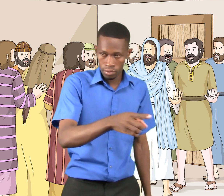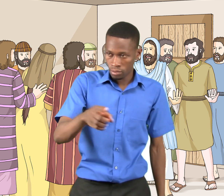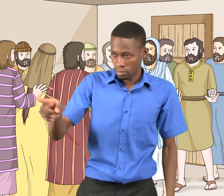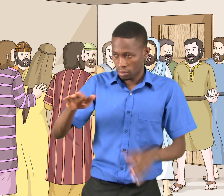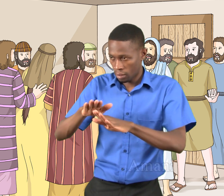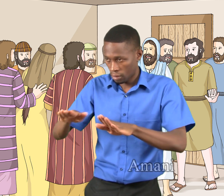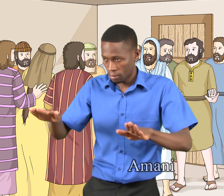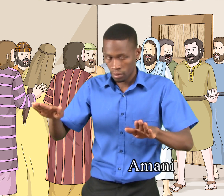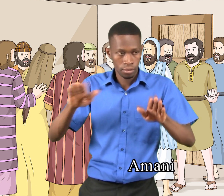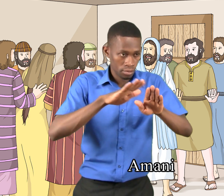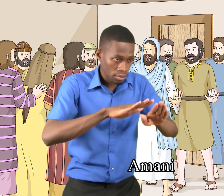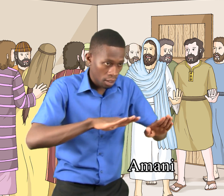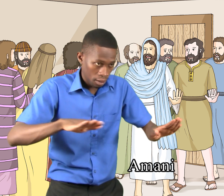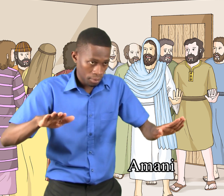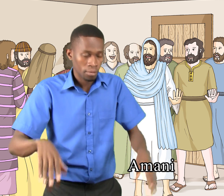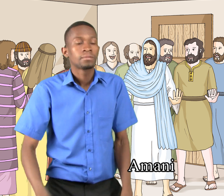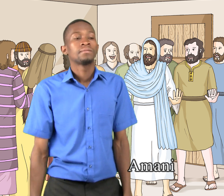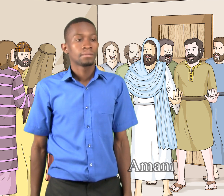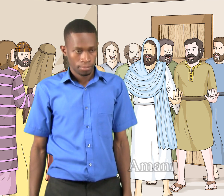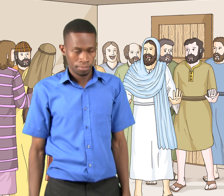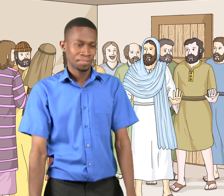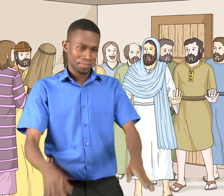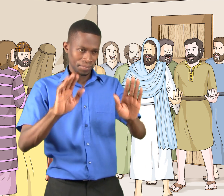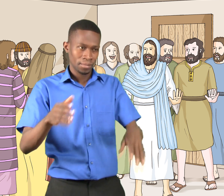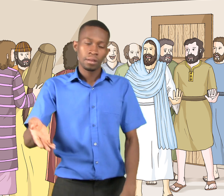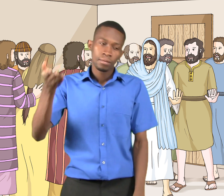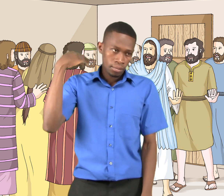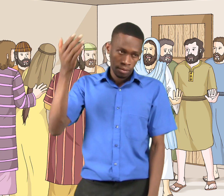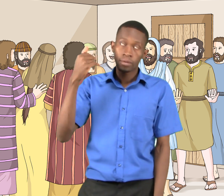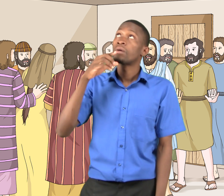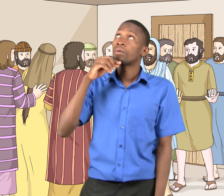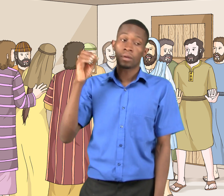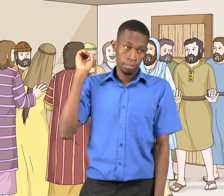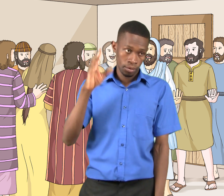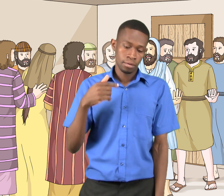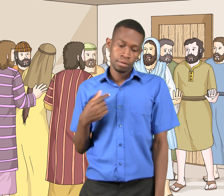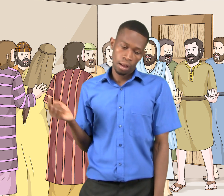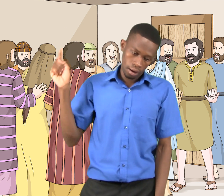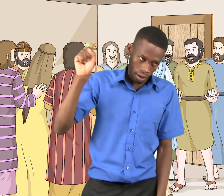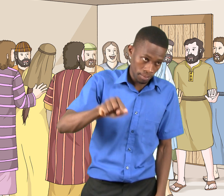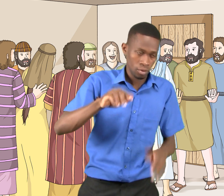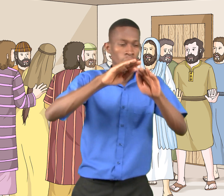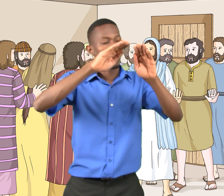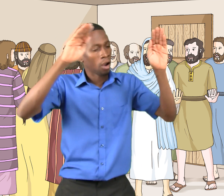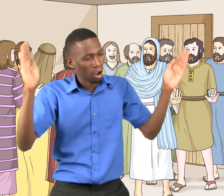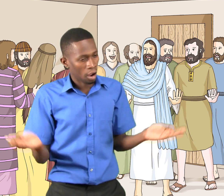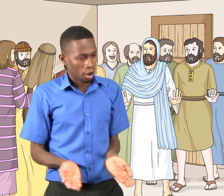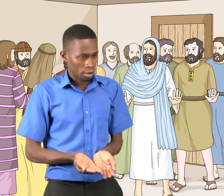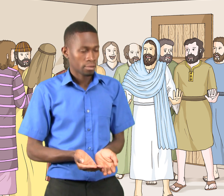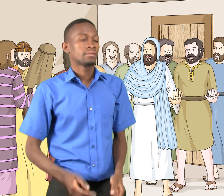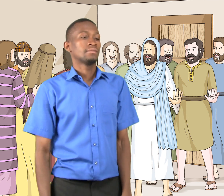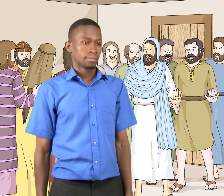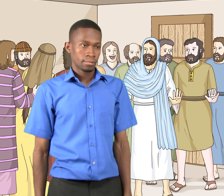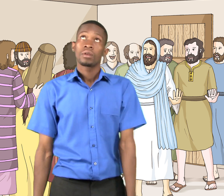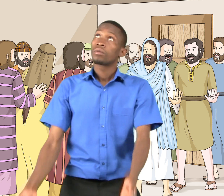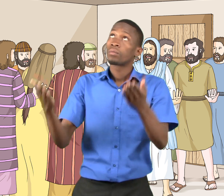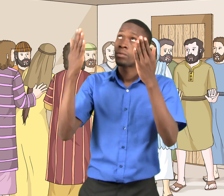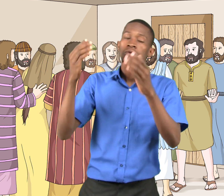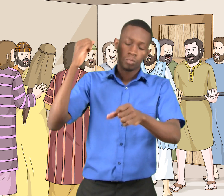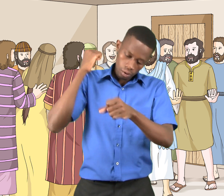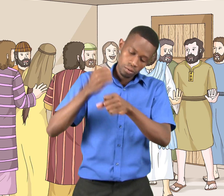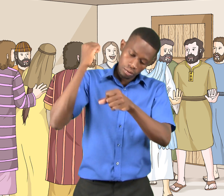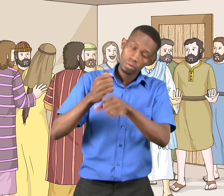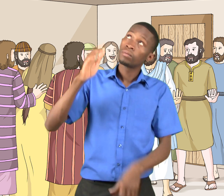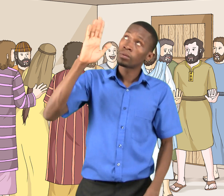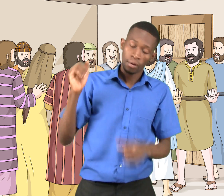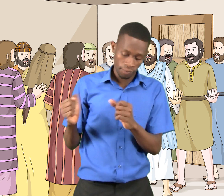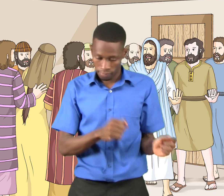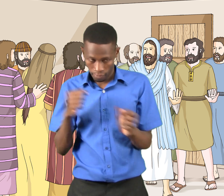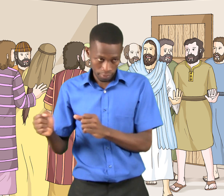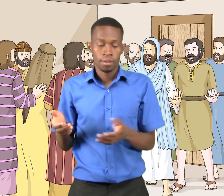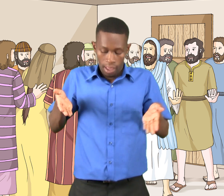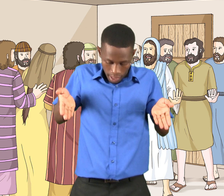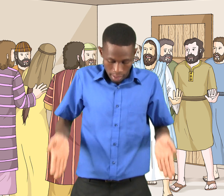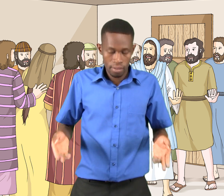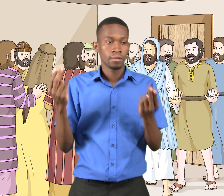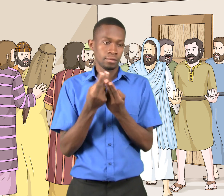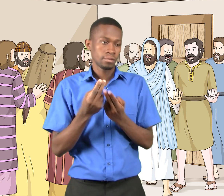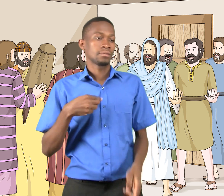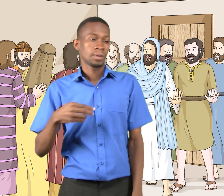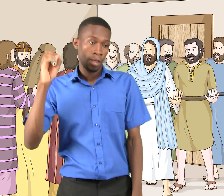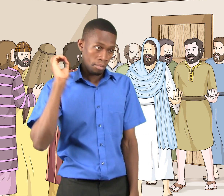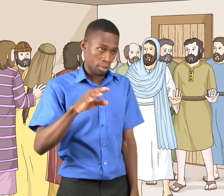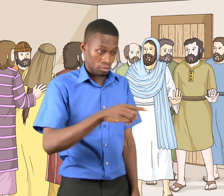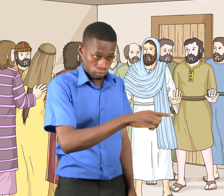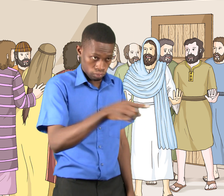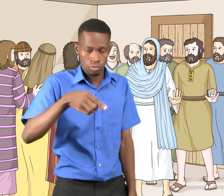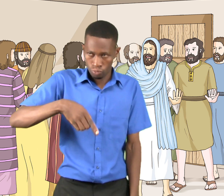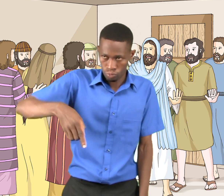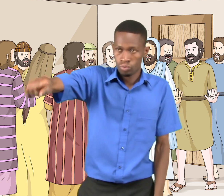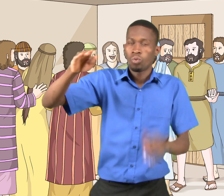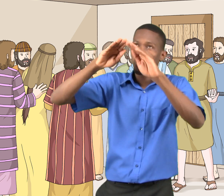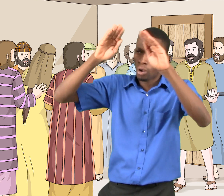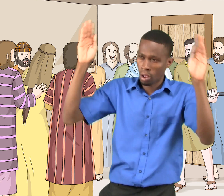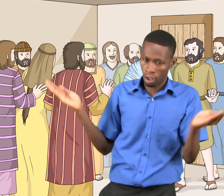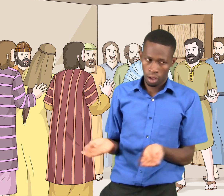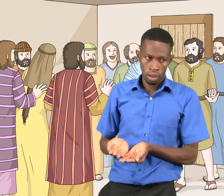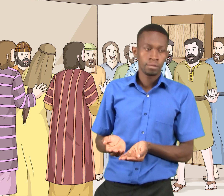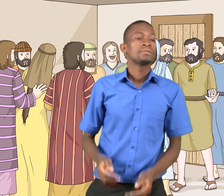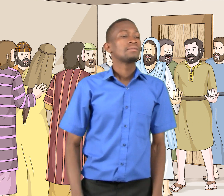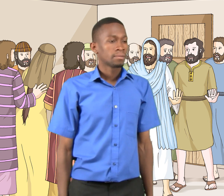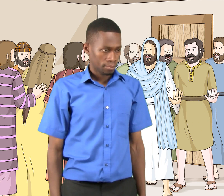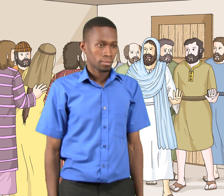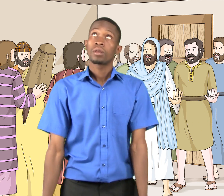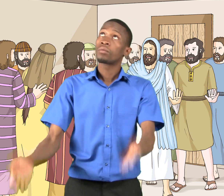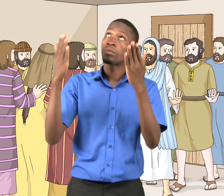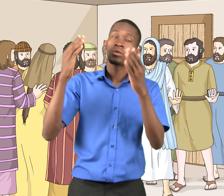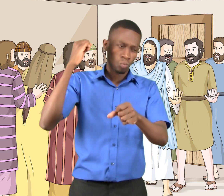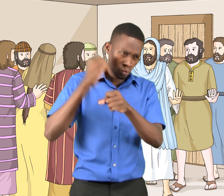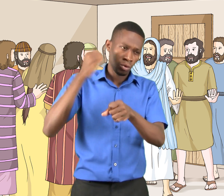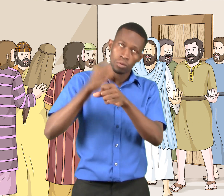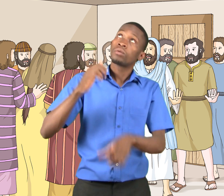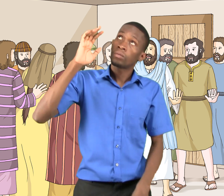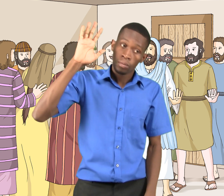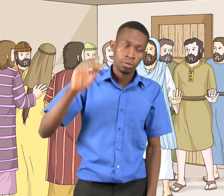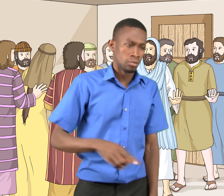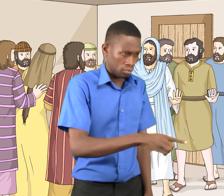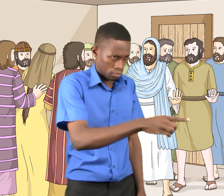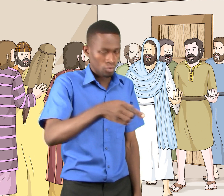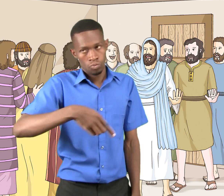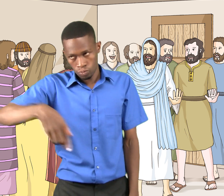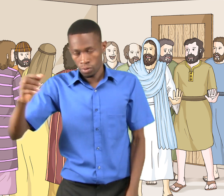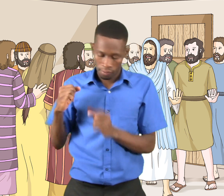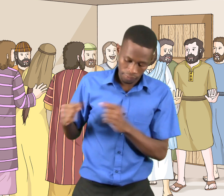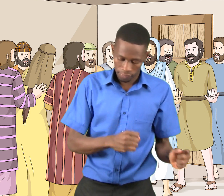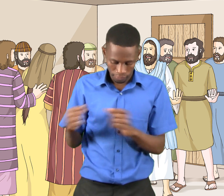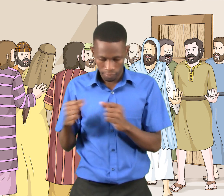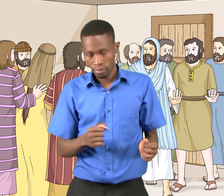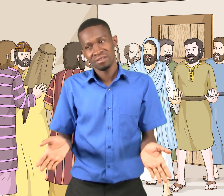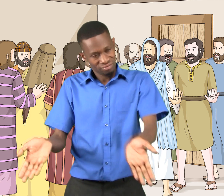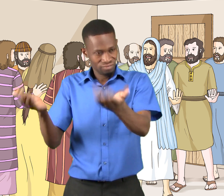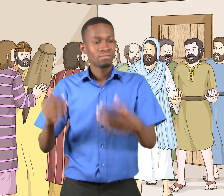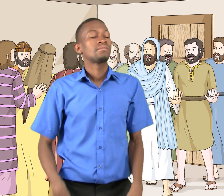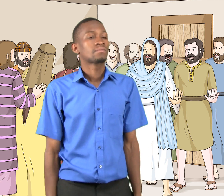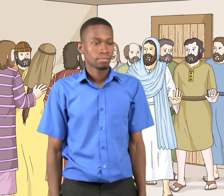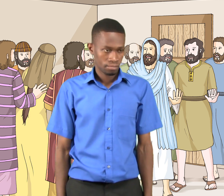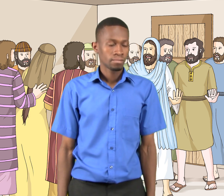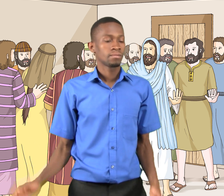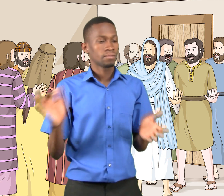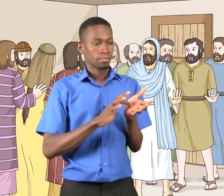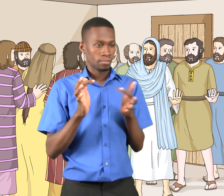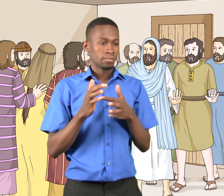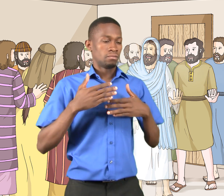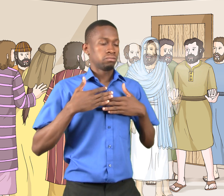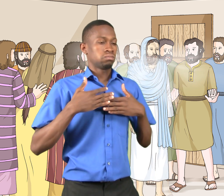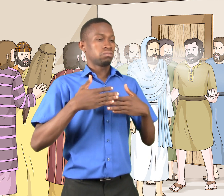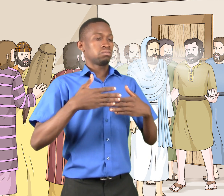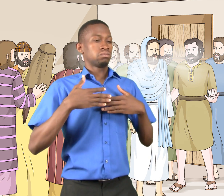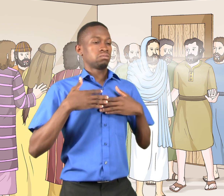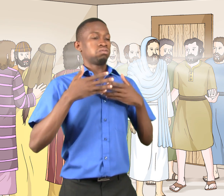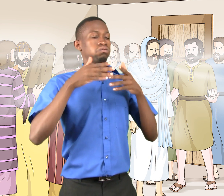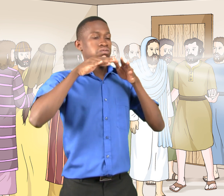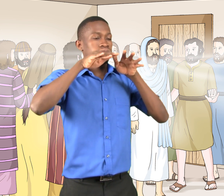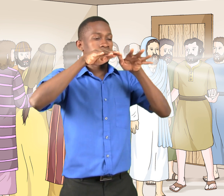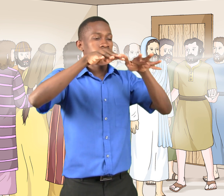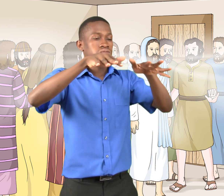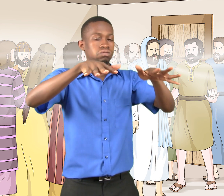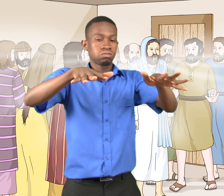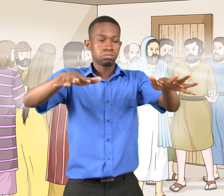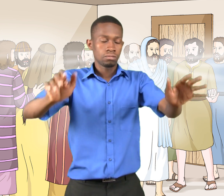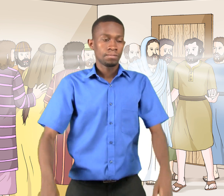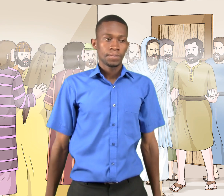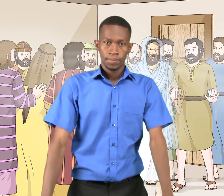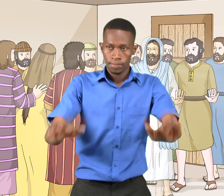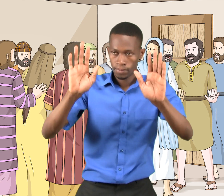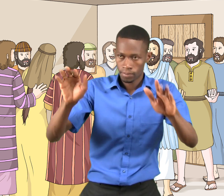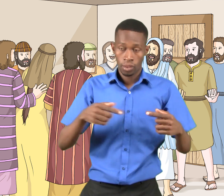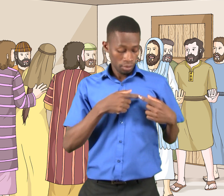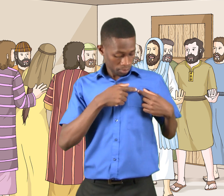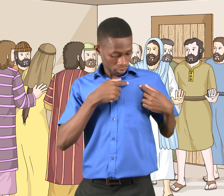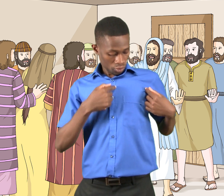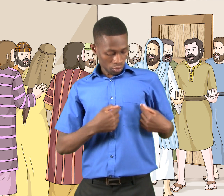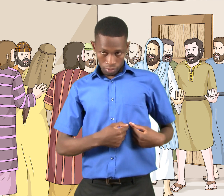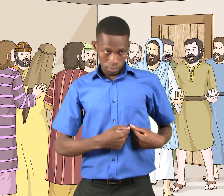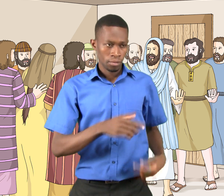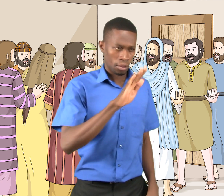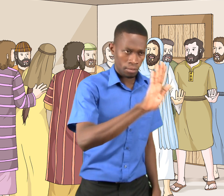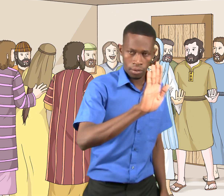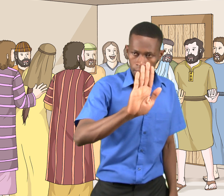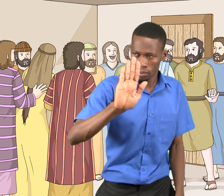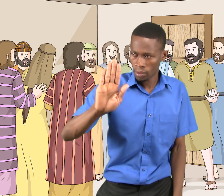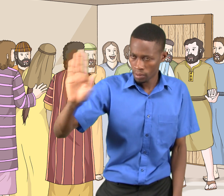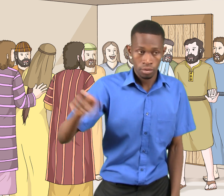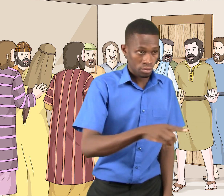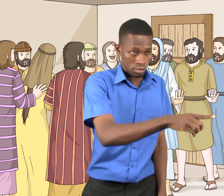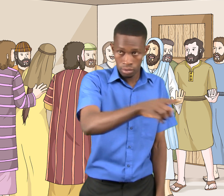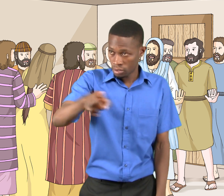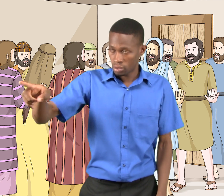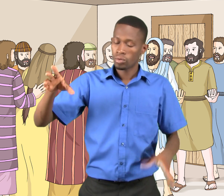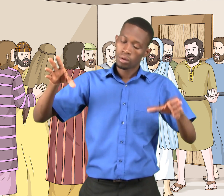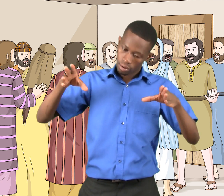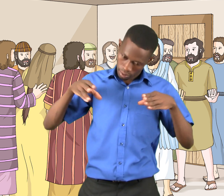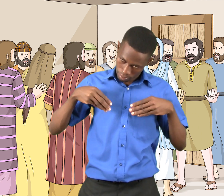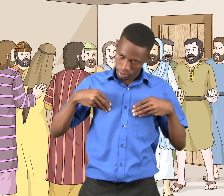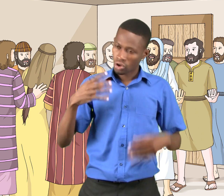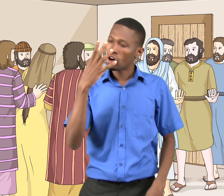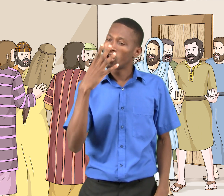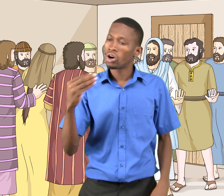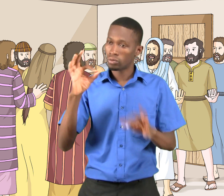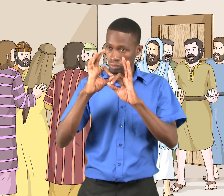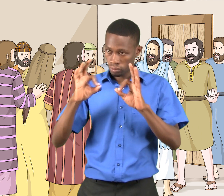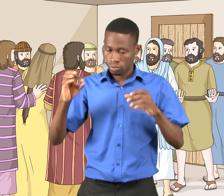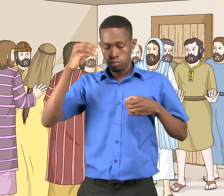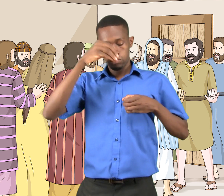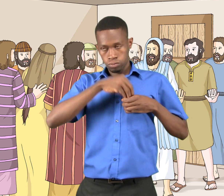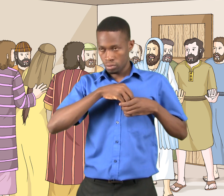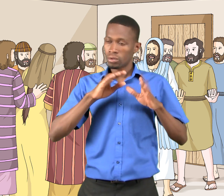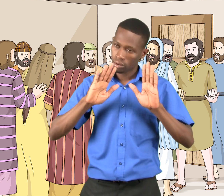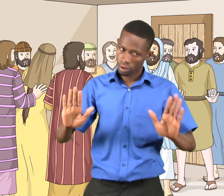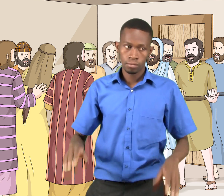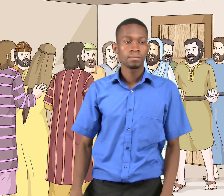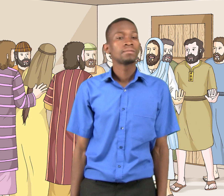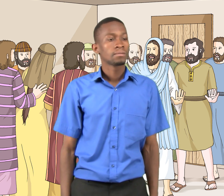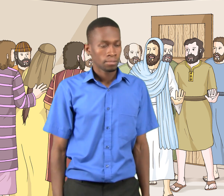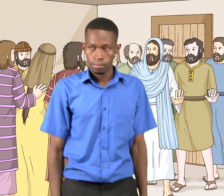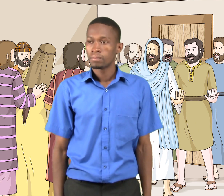As the Father has sent Me, so also I am sending you.” When He had said this, He breathed on them and said, “Receive the Holy Spirit.